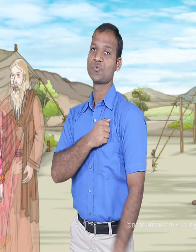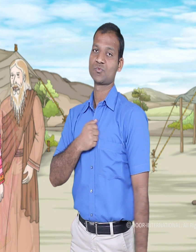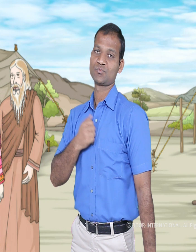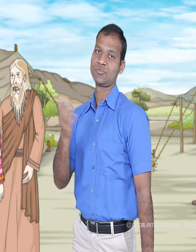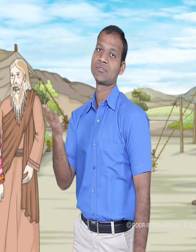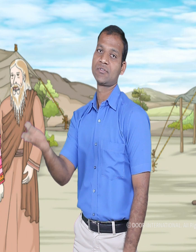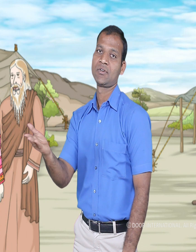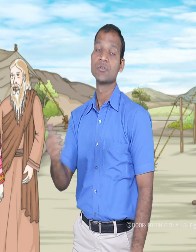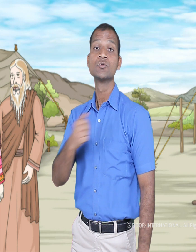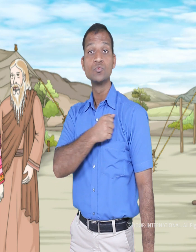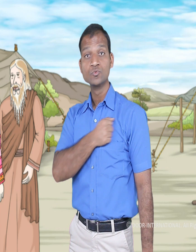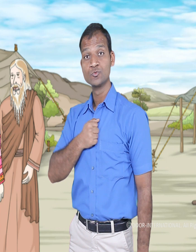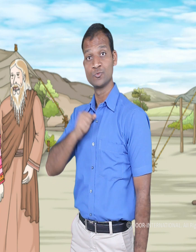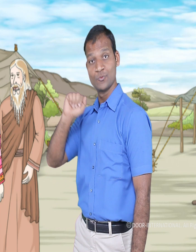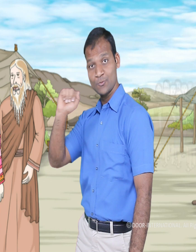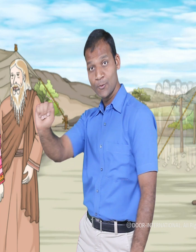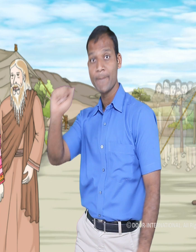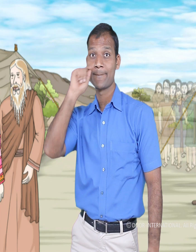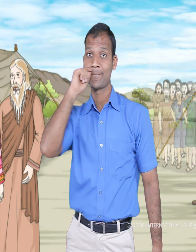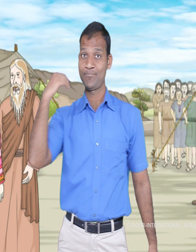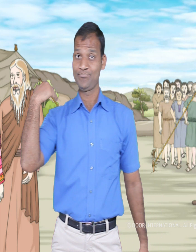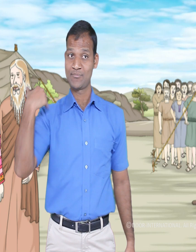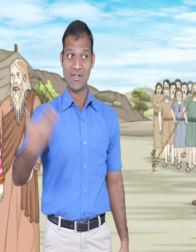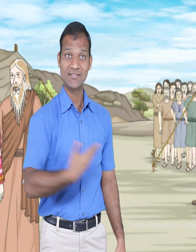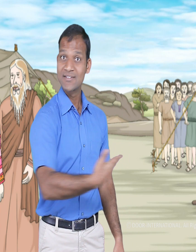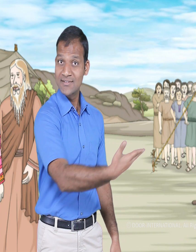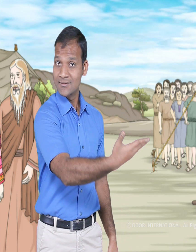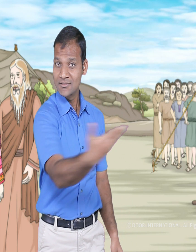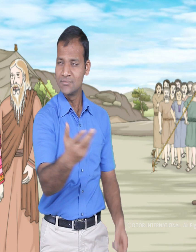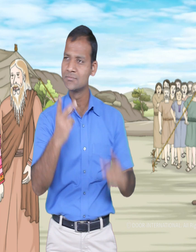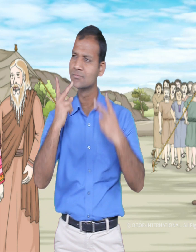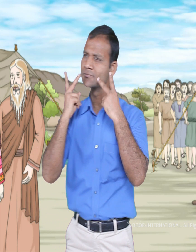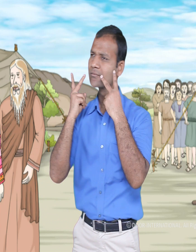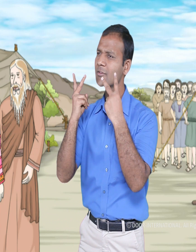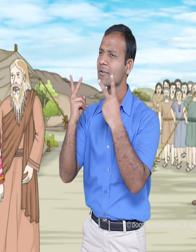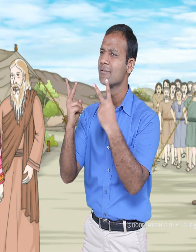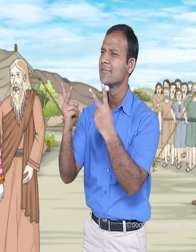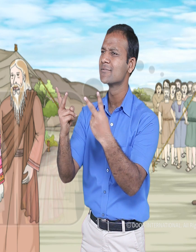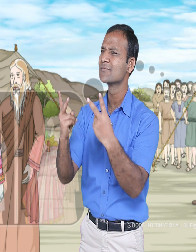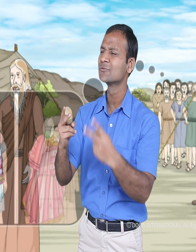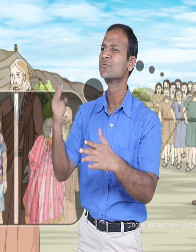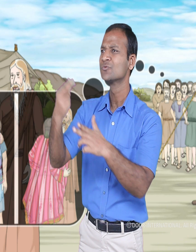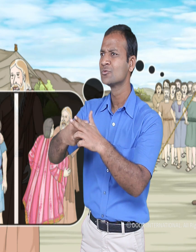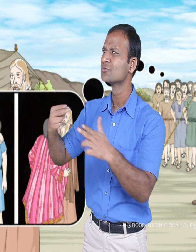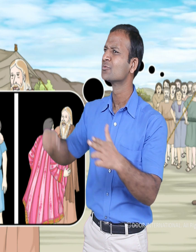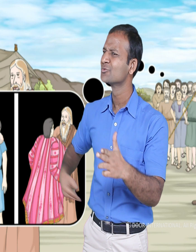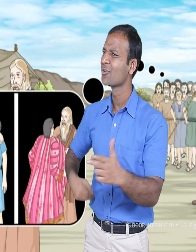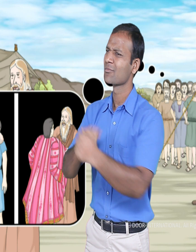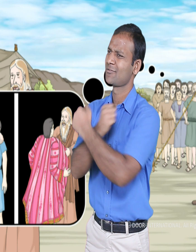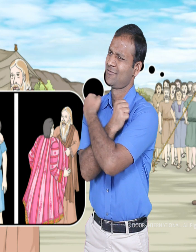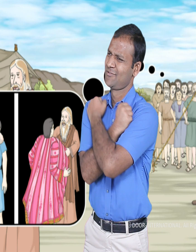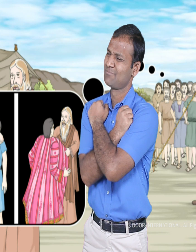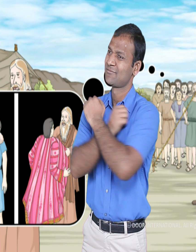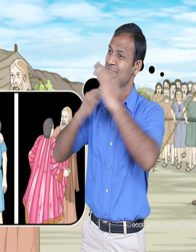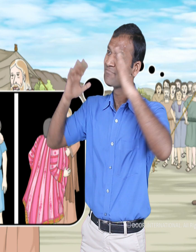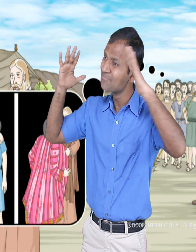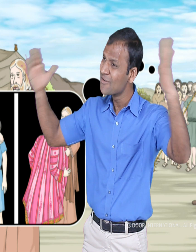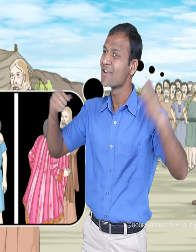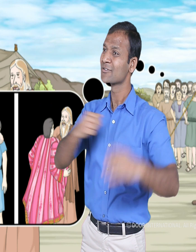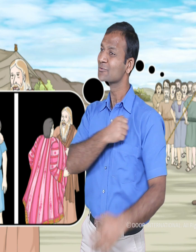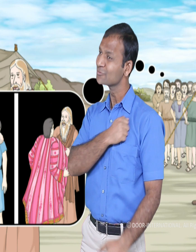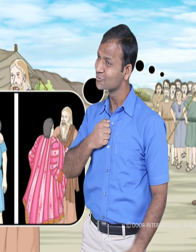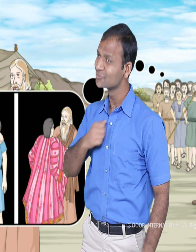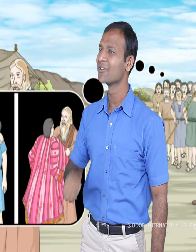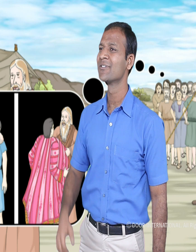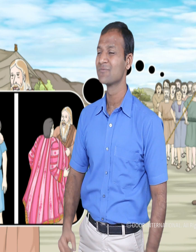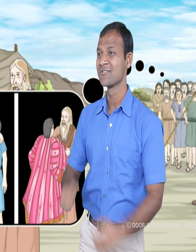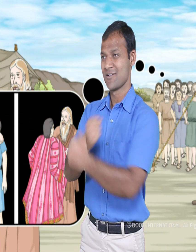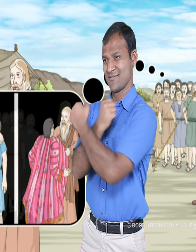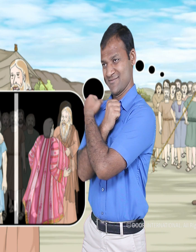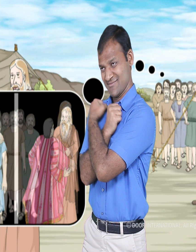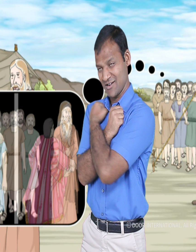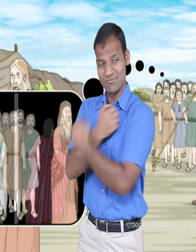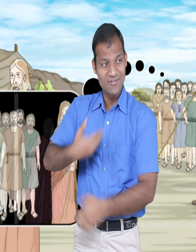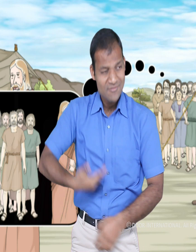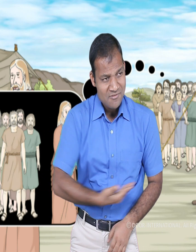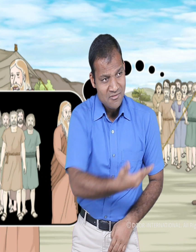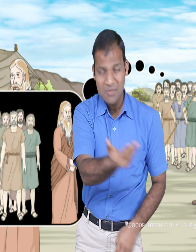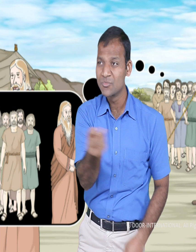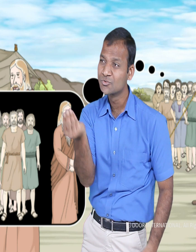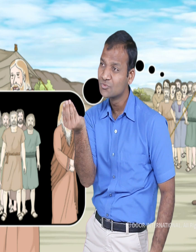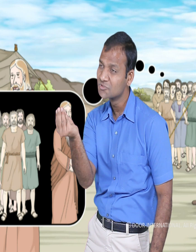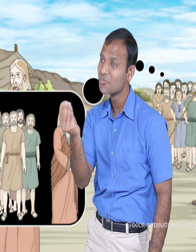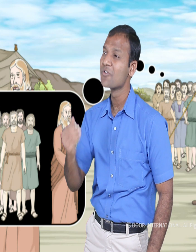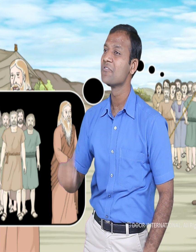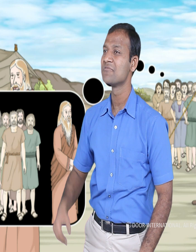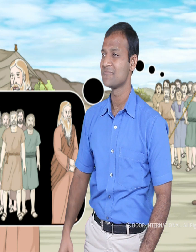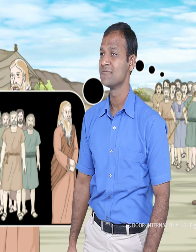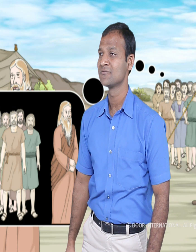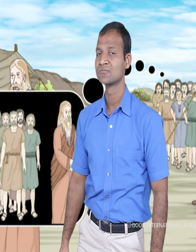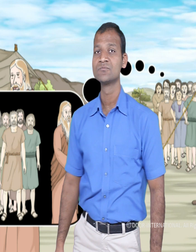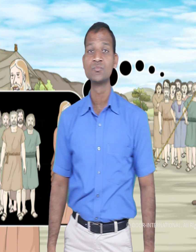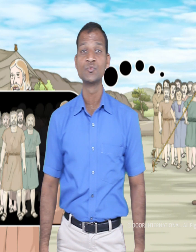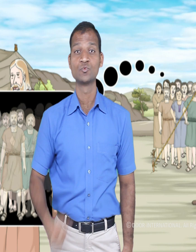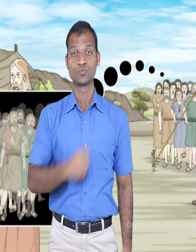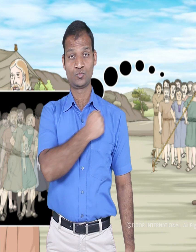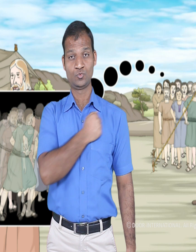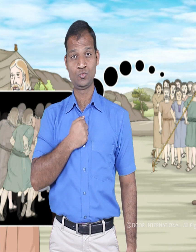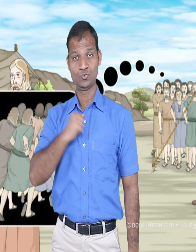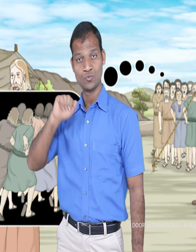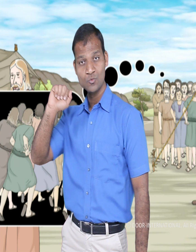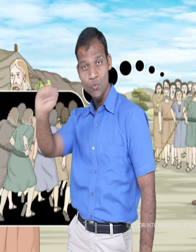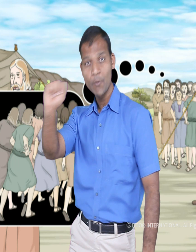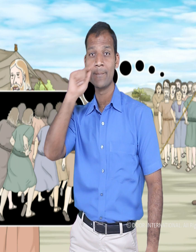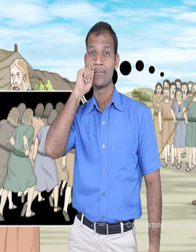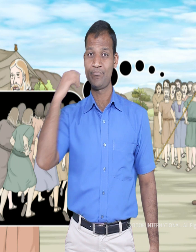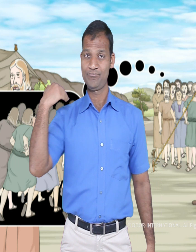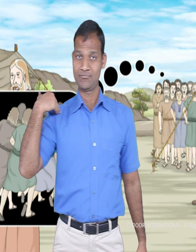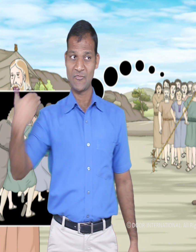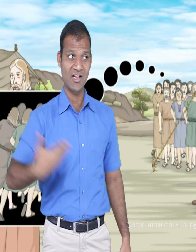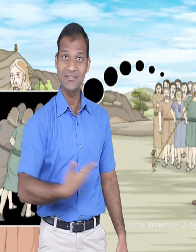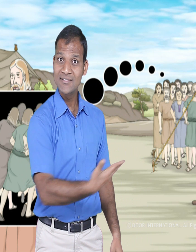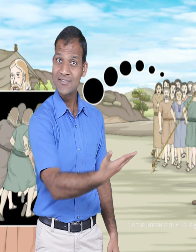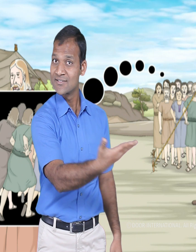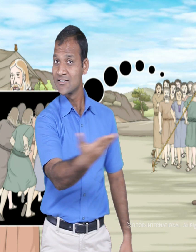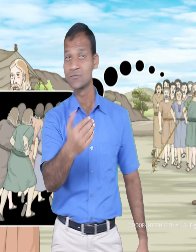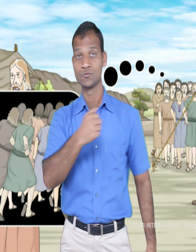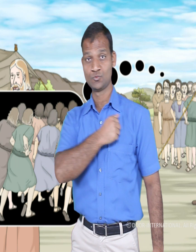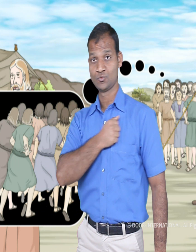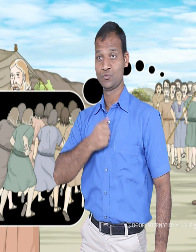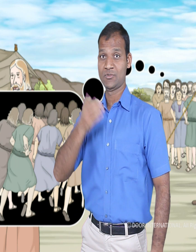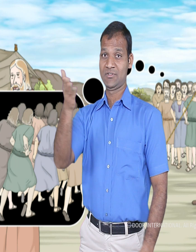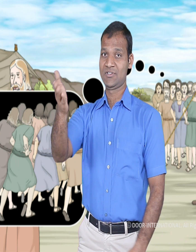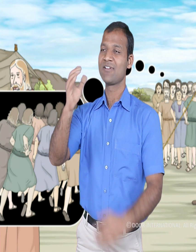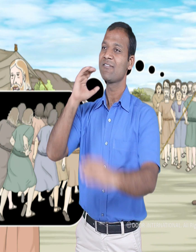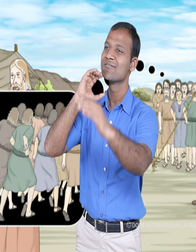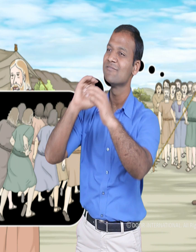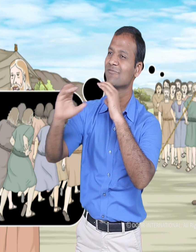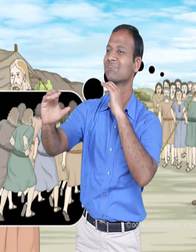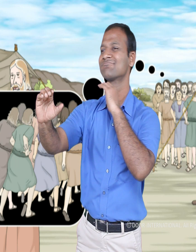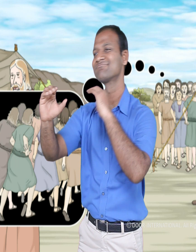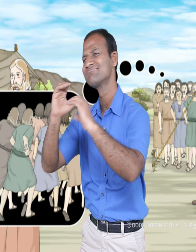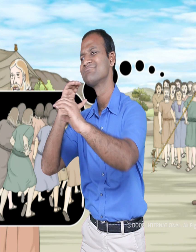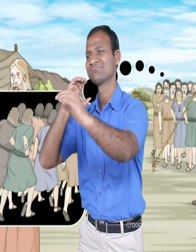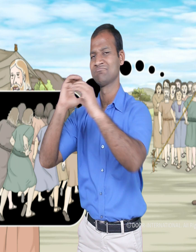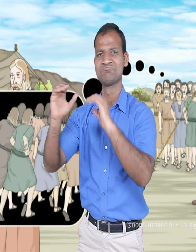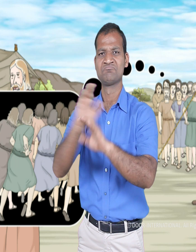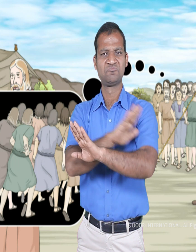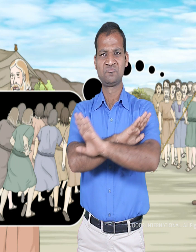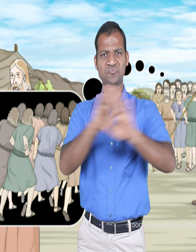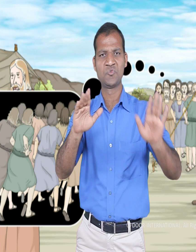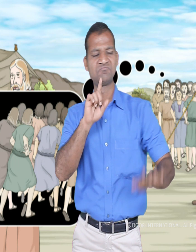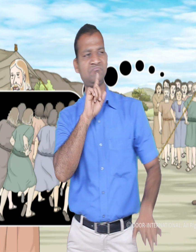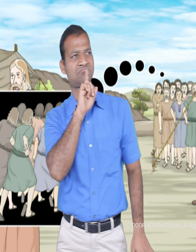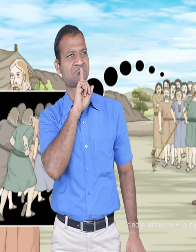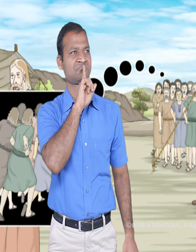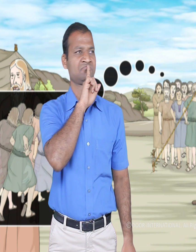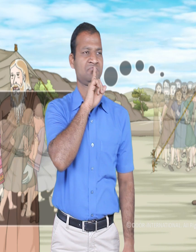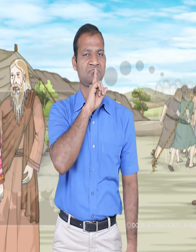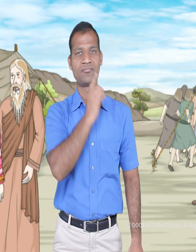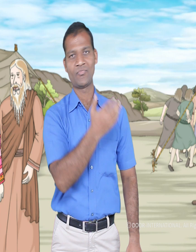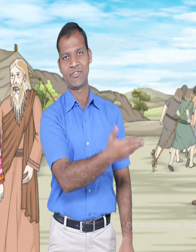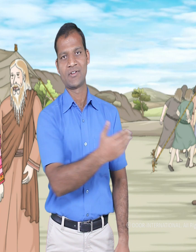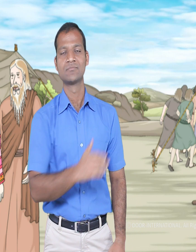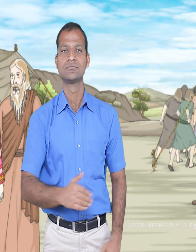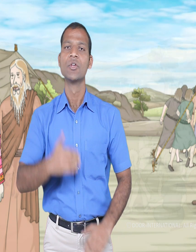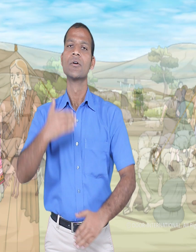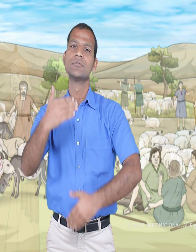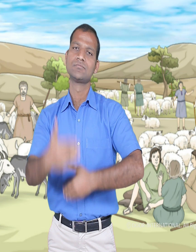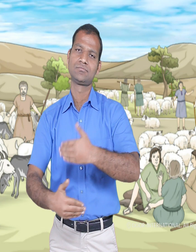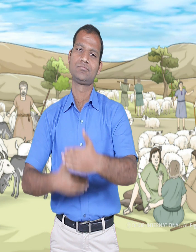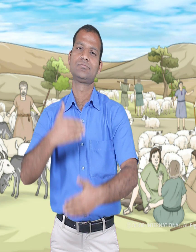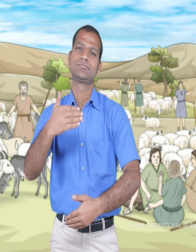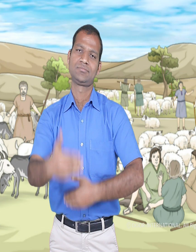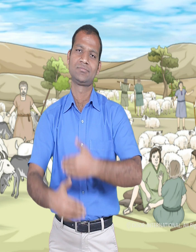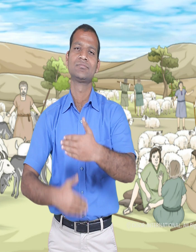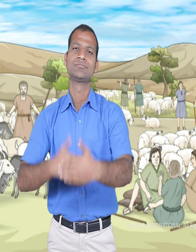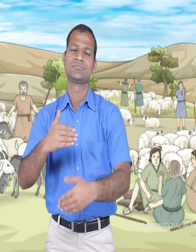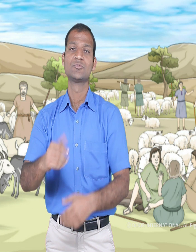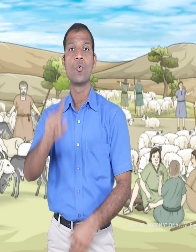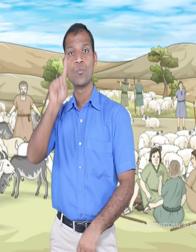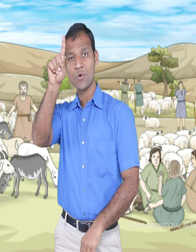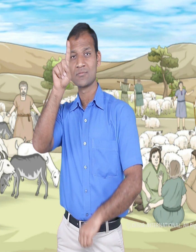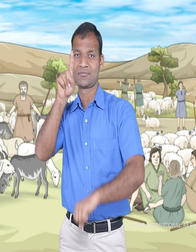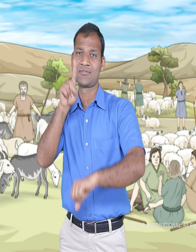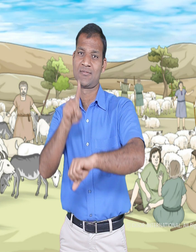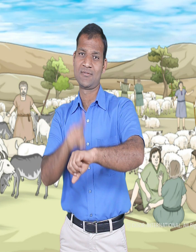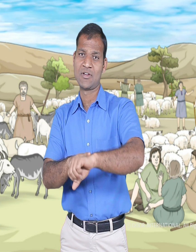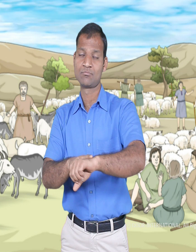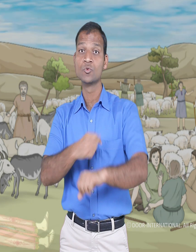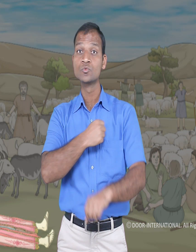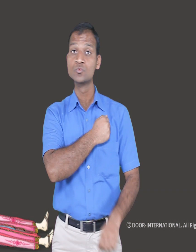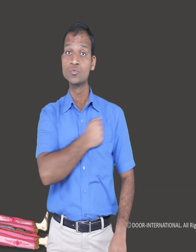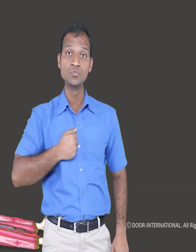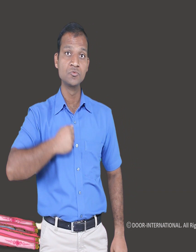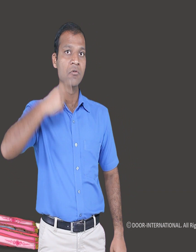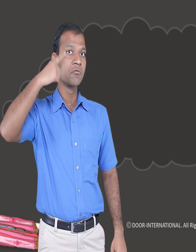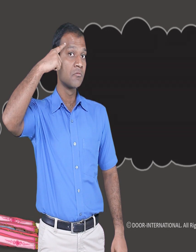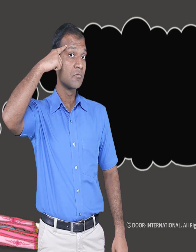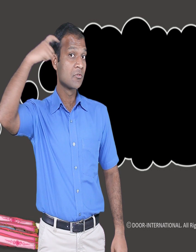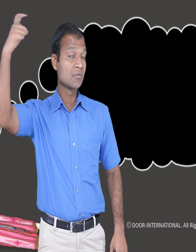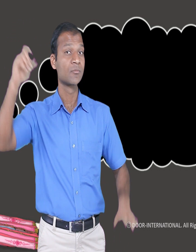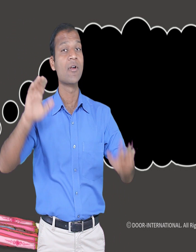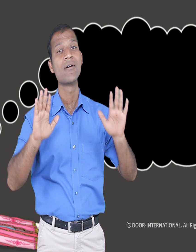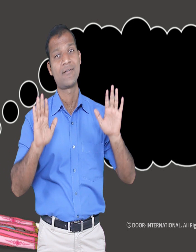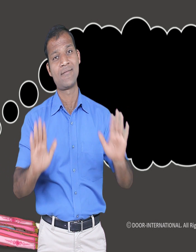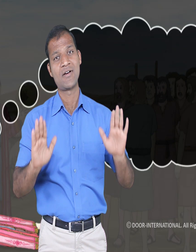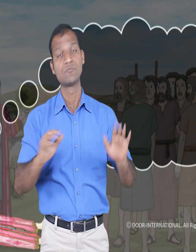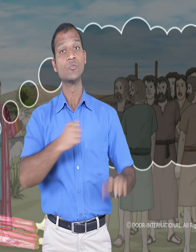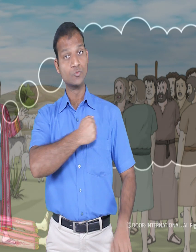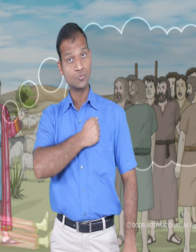When Joseph’s brothers saw that their father loved him more than any of them, they hated him and could not speak a kind word to him.